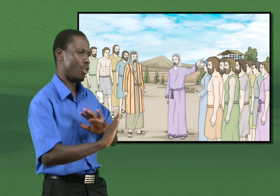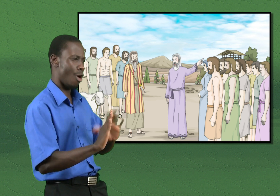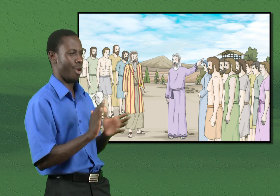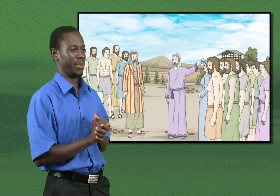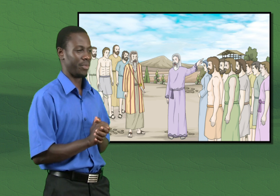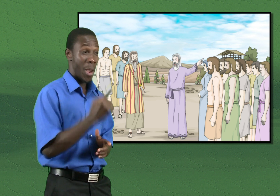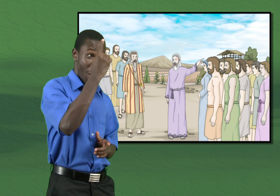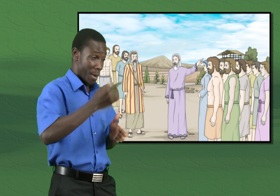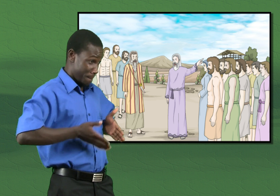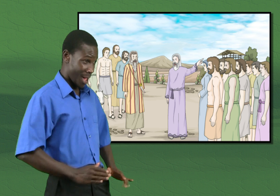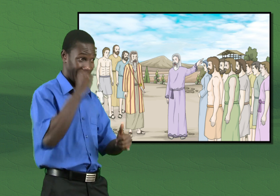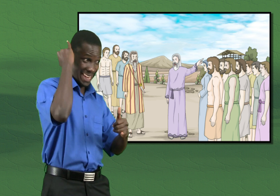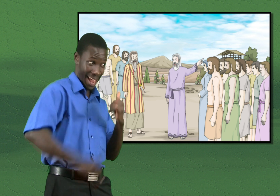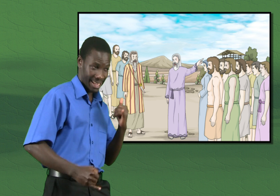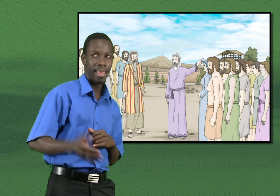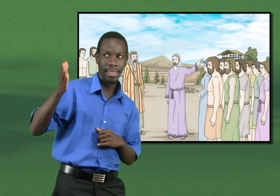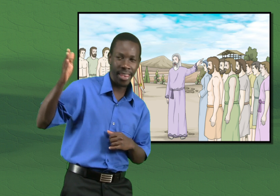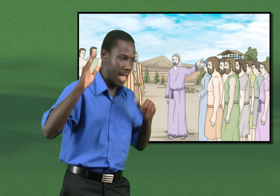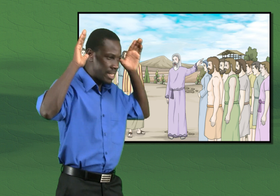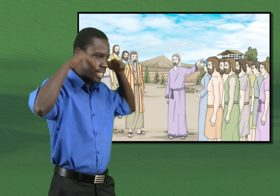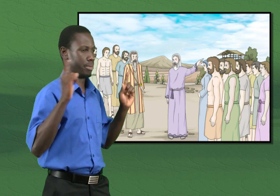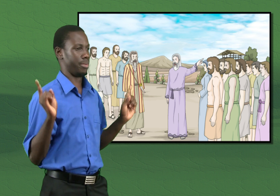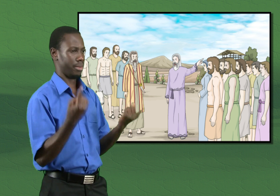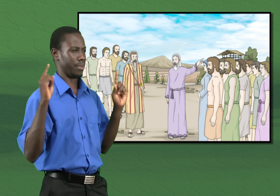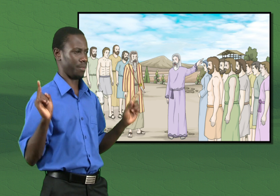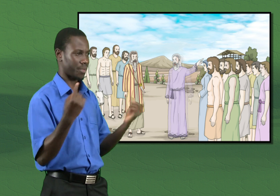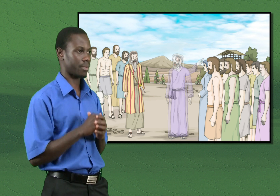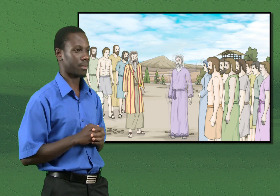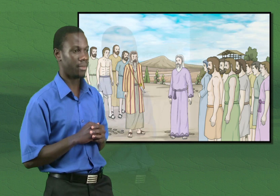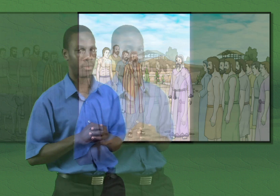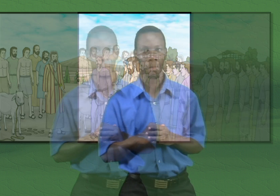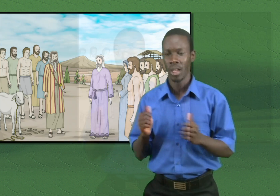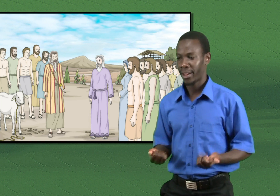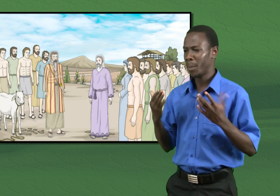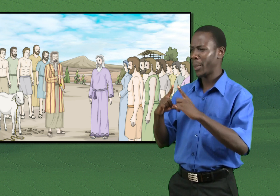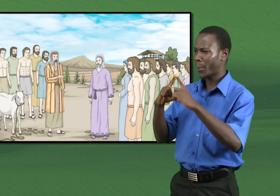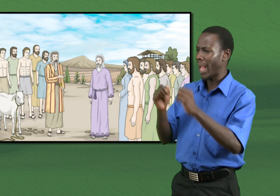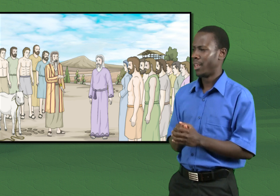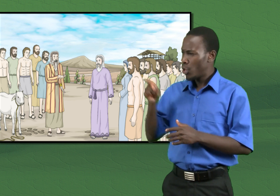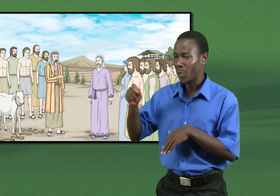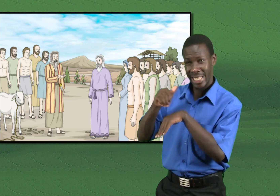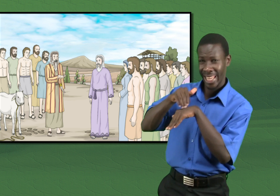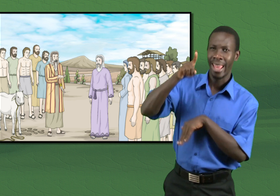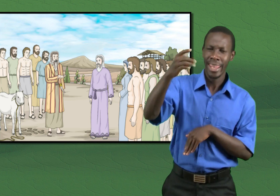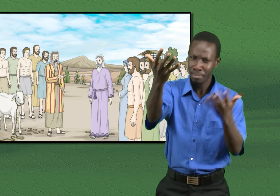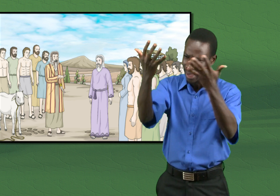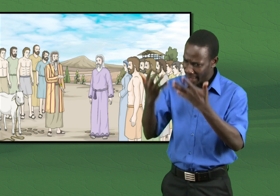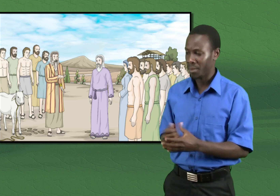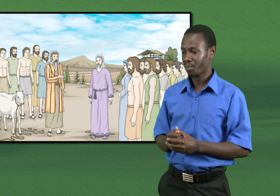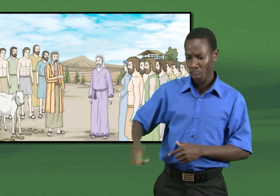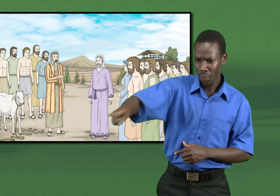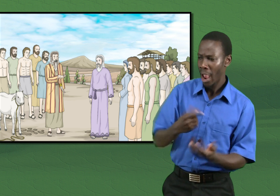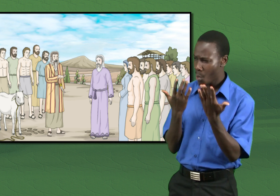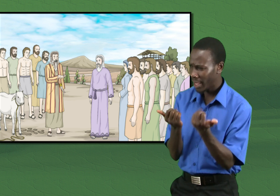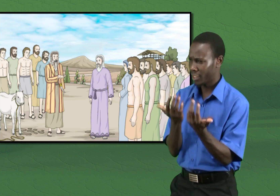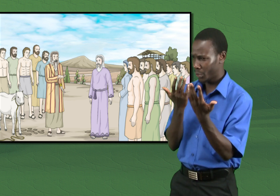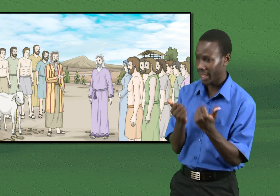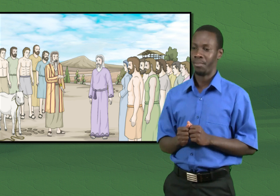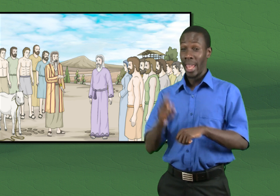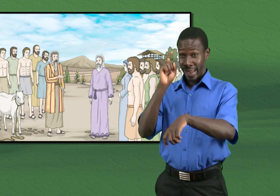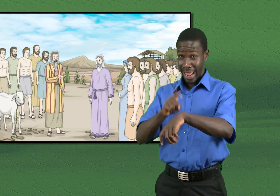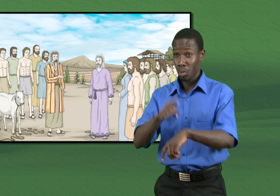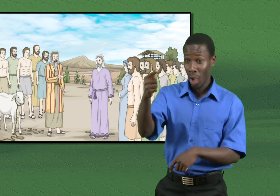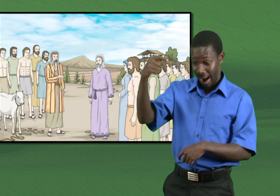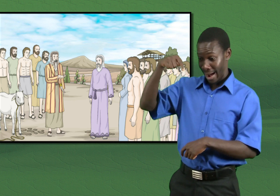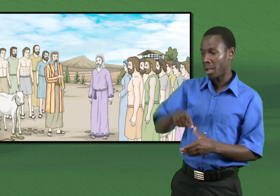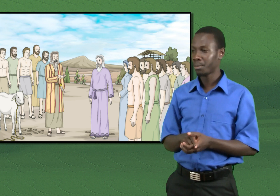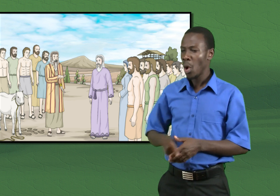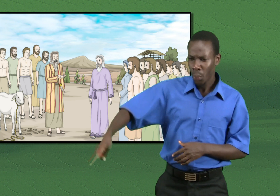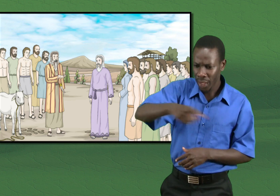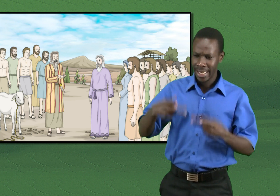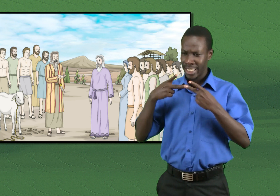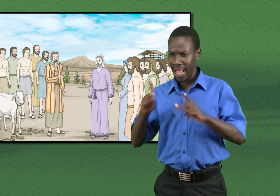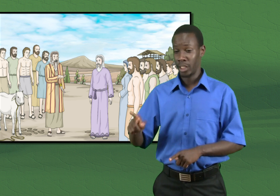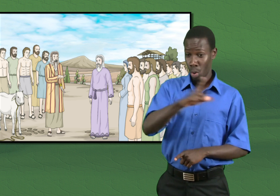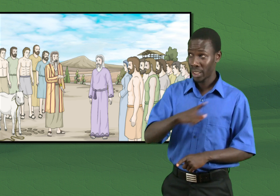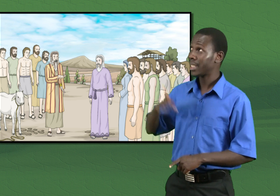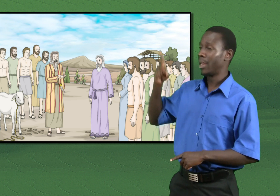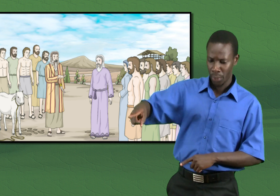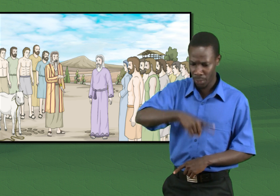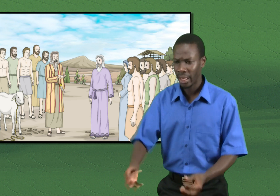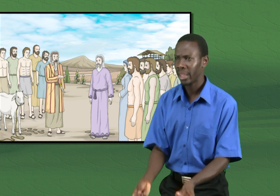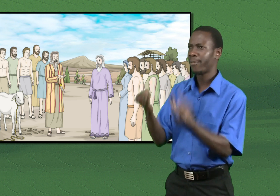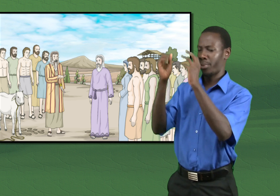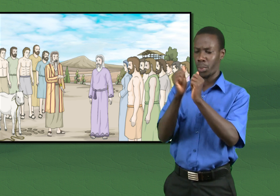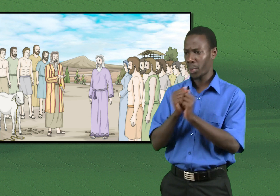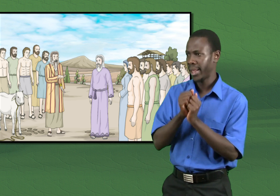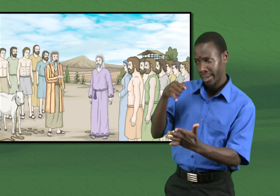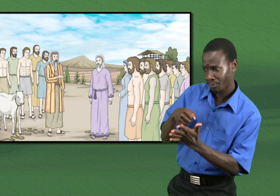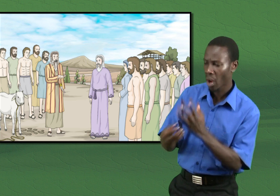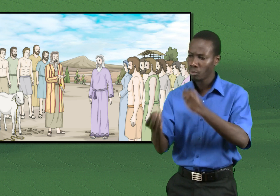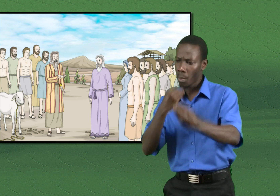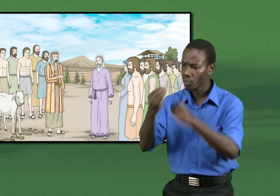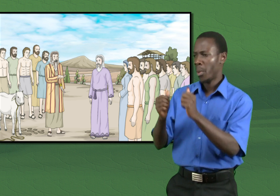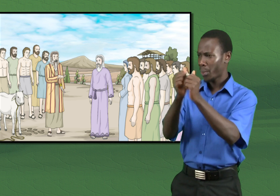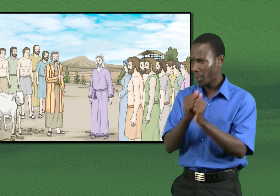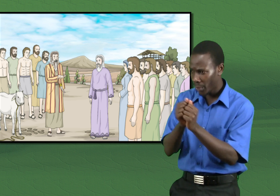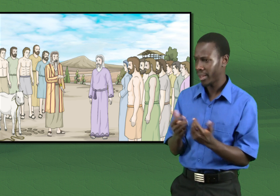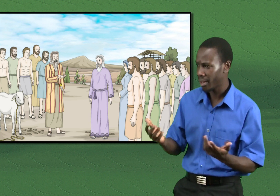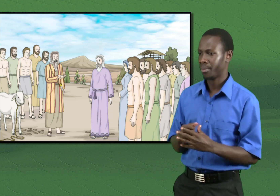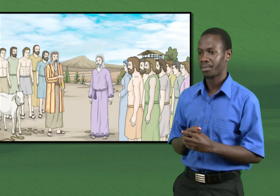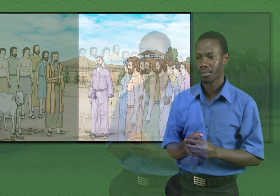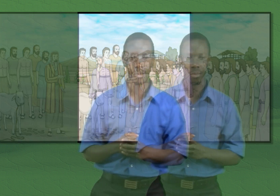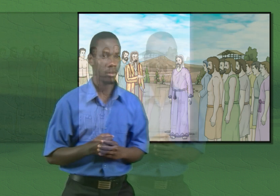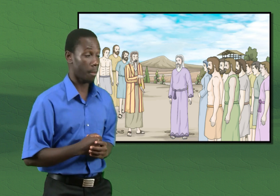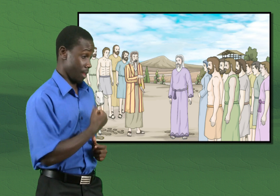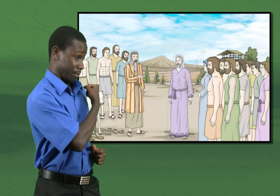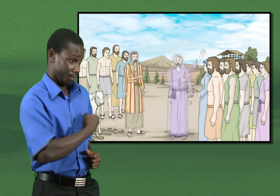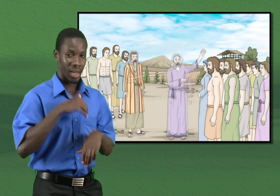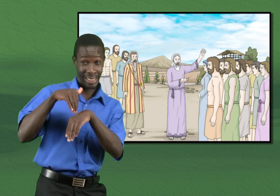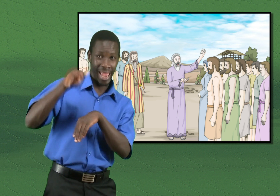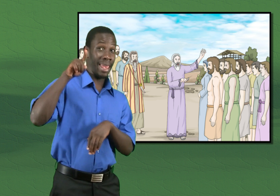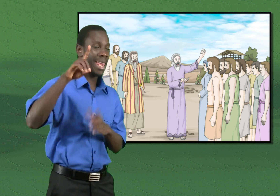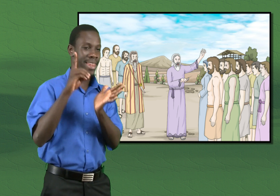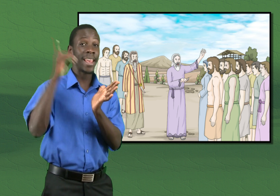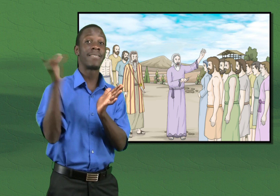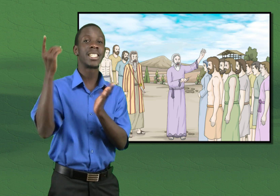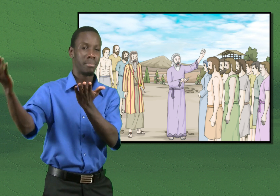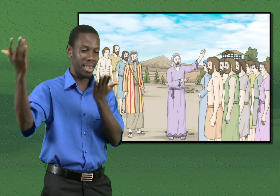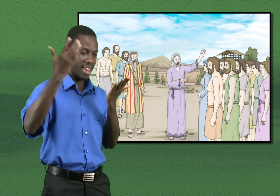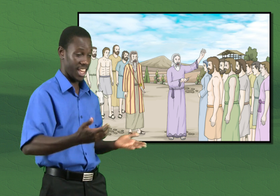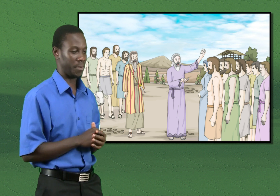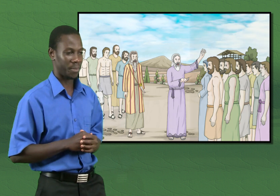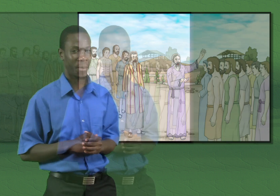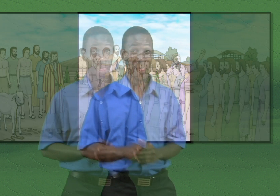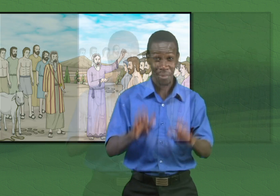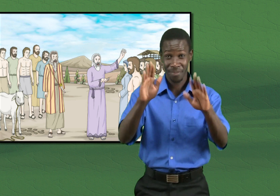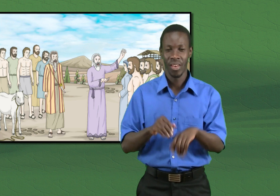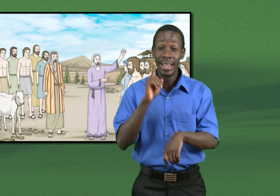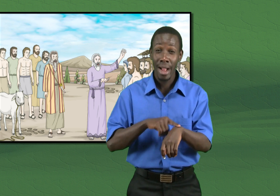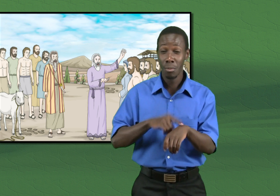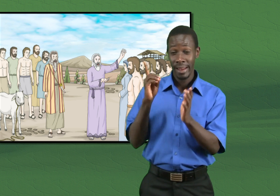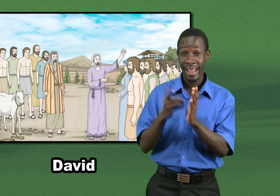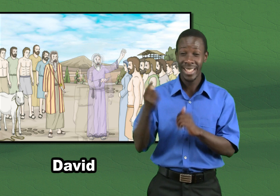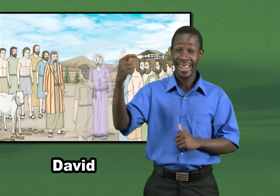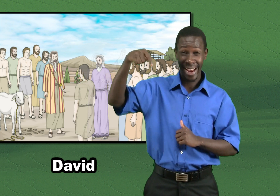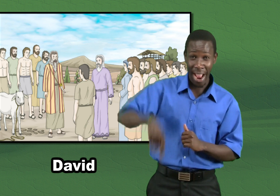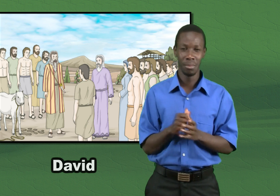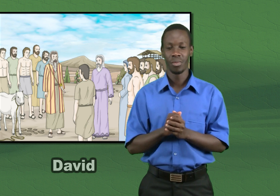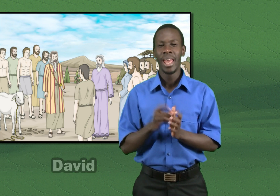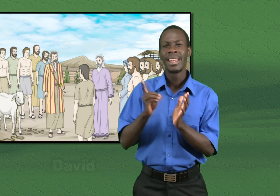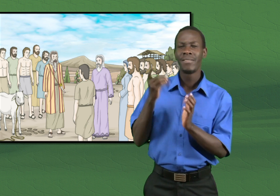“There is still the youngest,” Jesse replied, “but he is tending the sheep.” “Send for him,” Samuel replied. “For we will not sit down to eat until he arrives.”